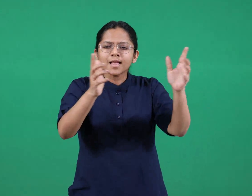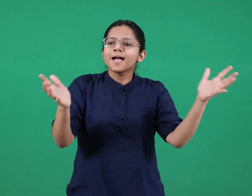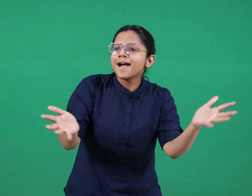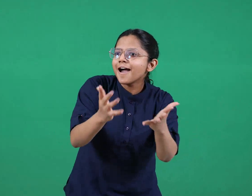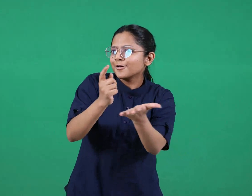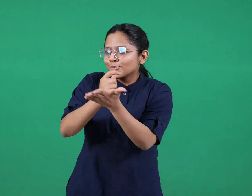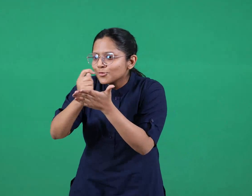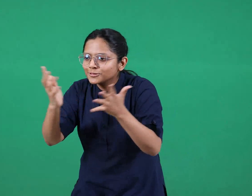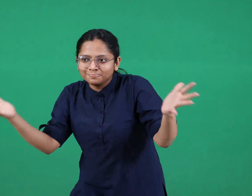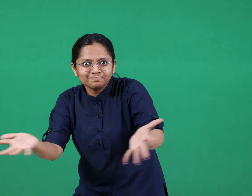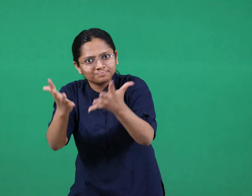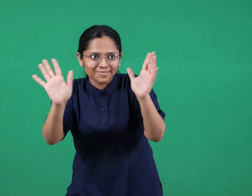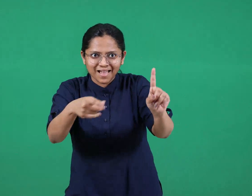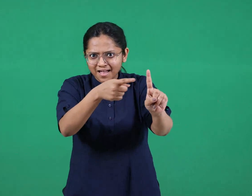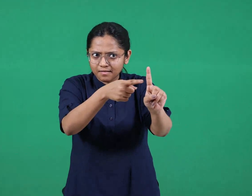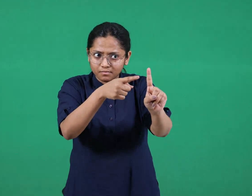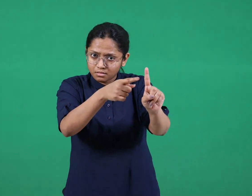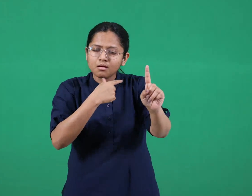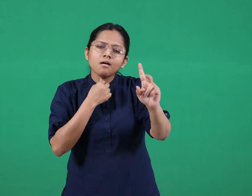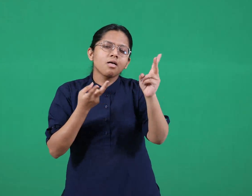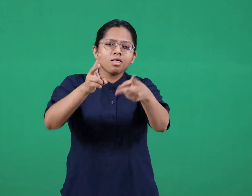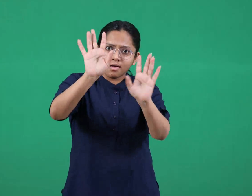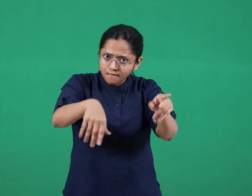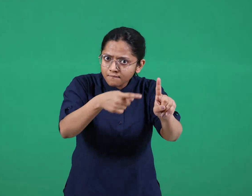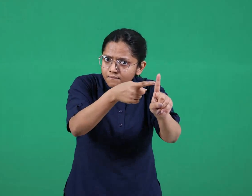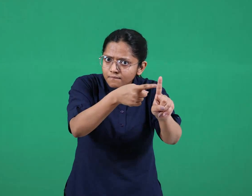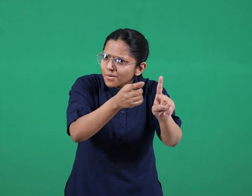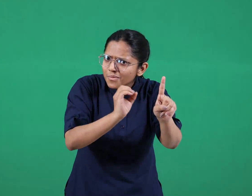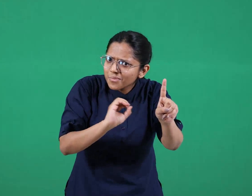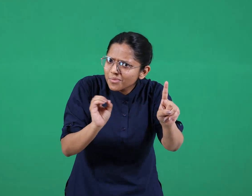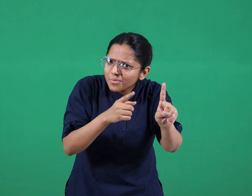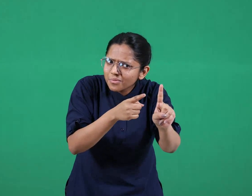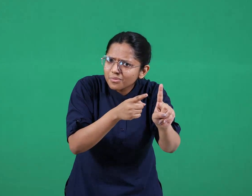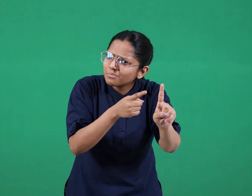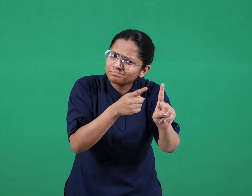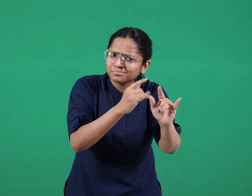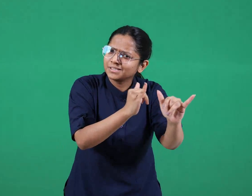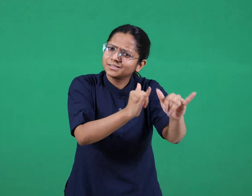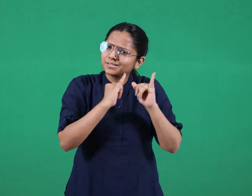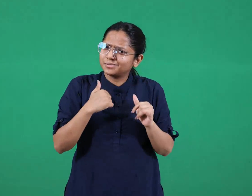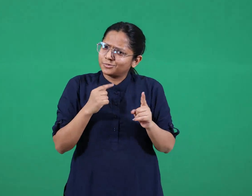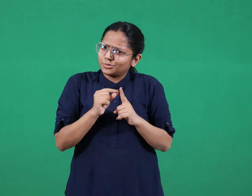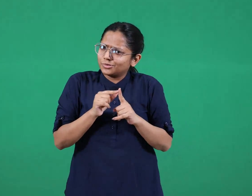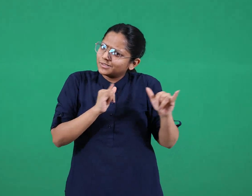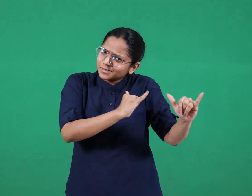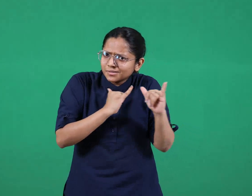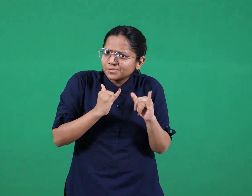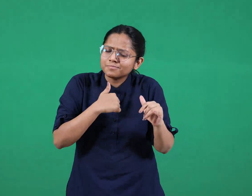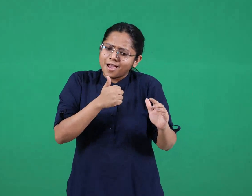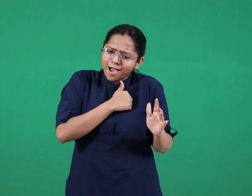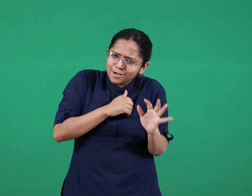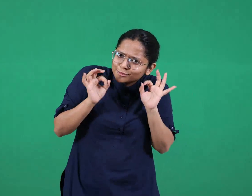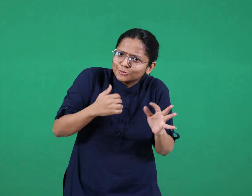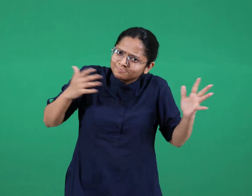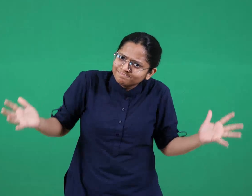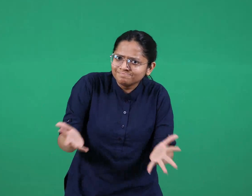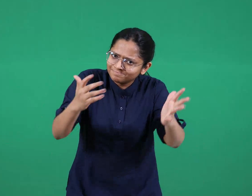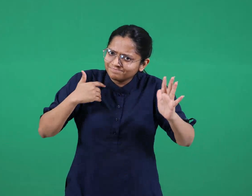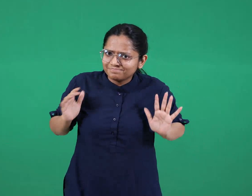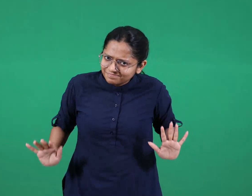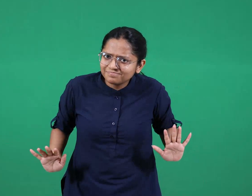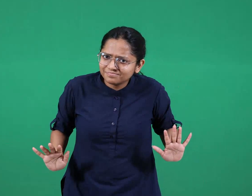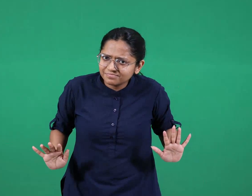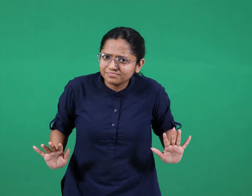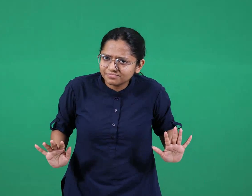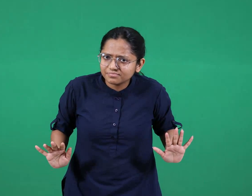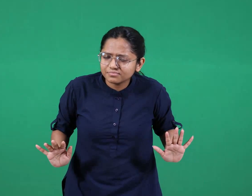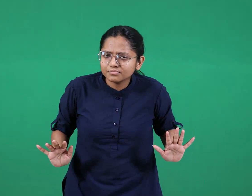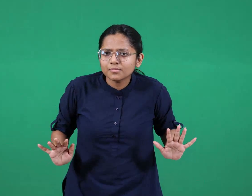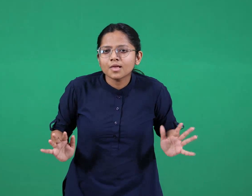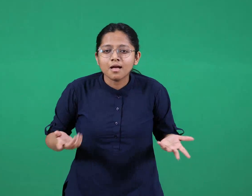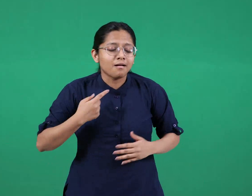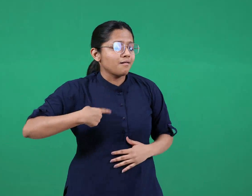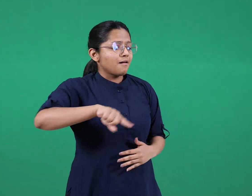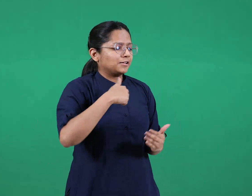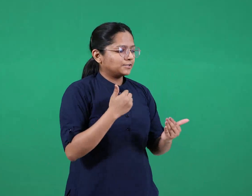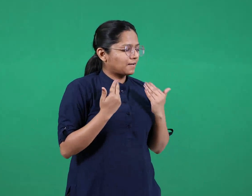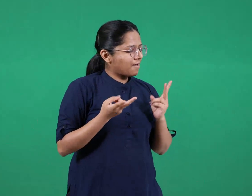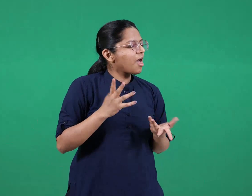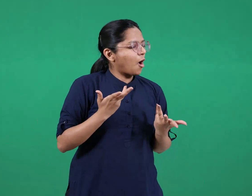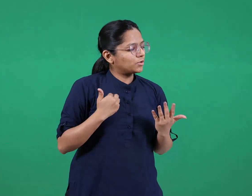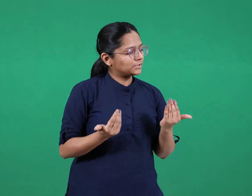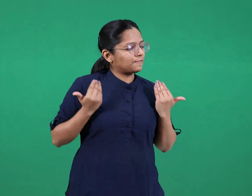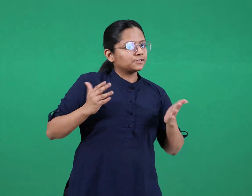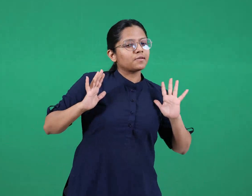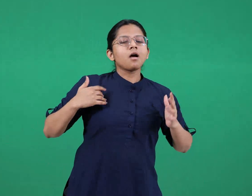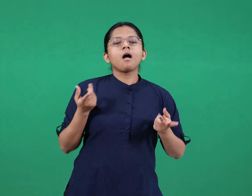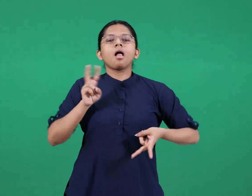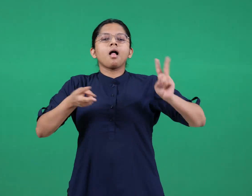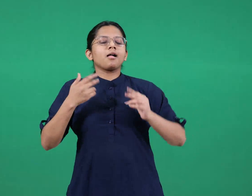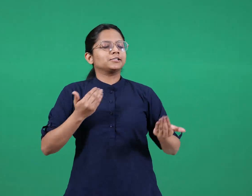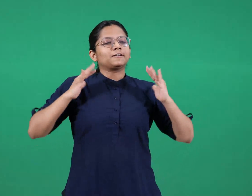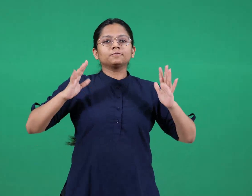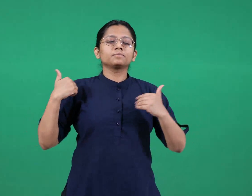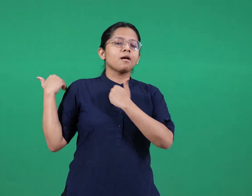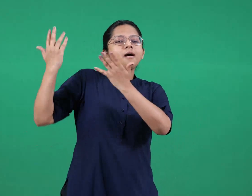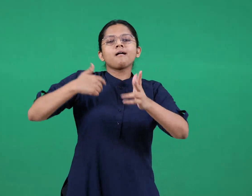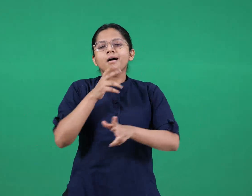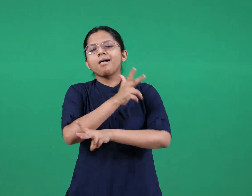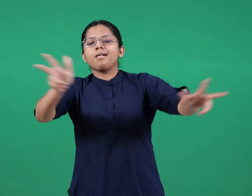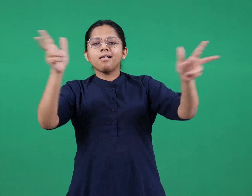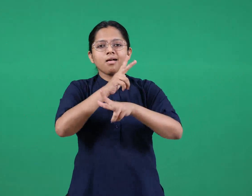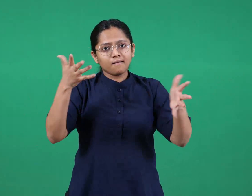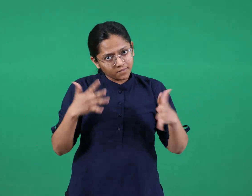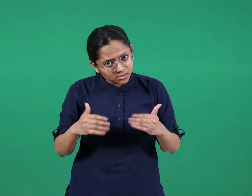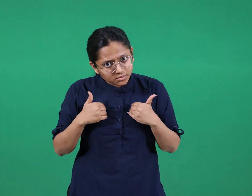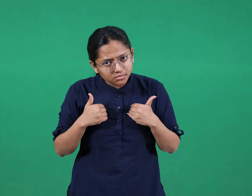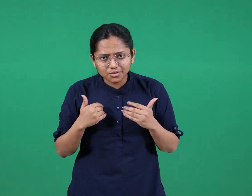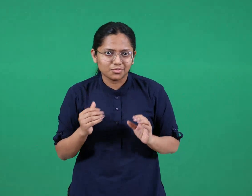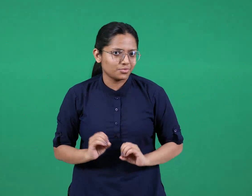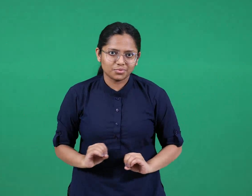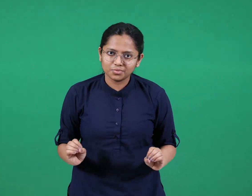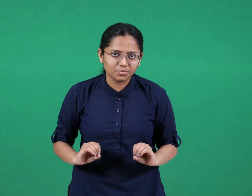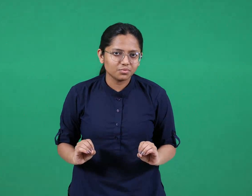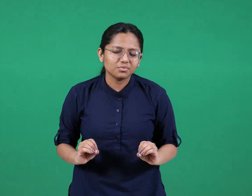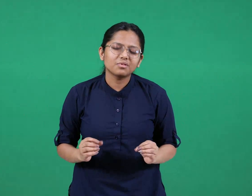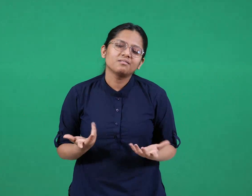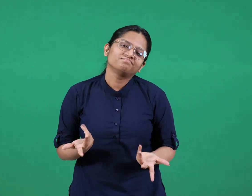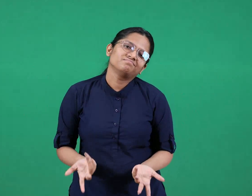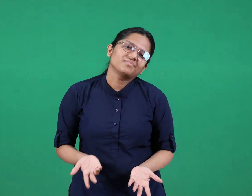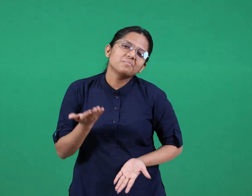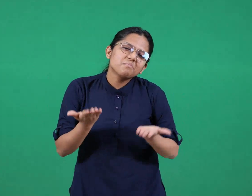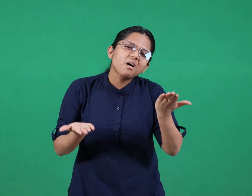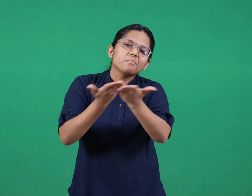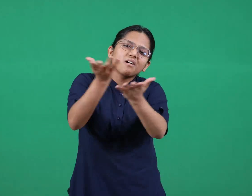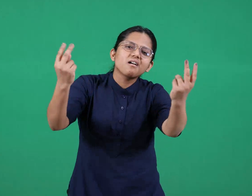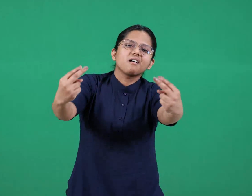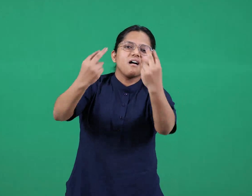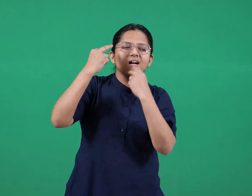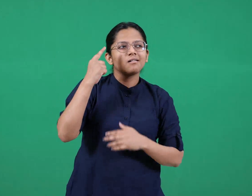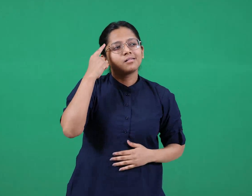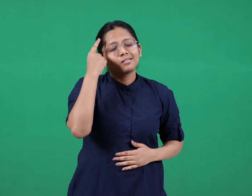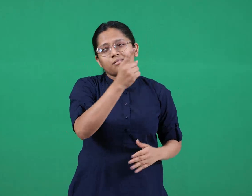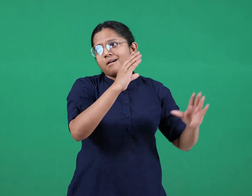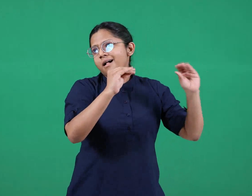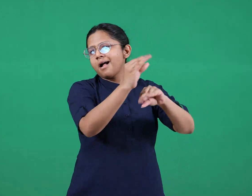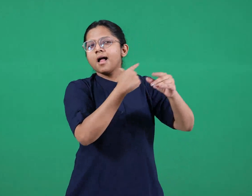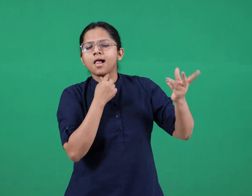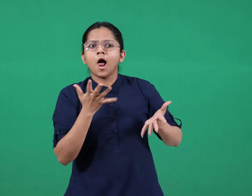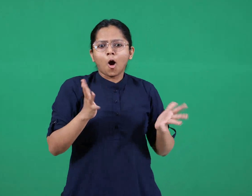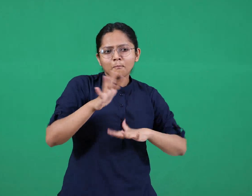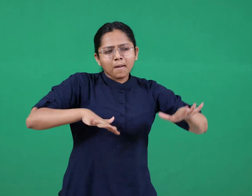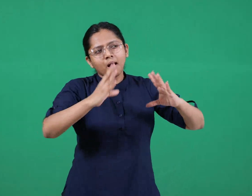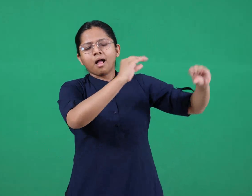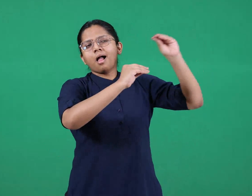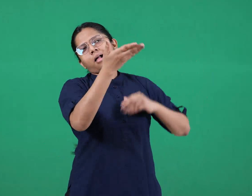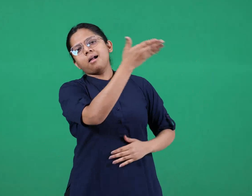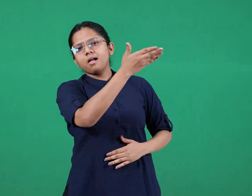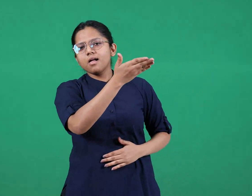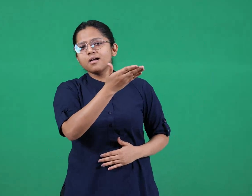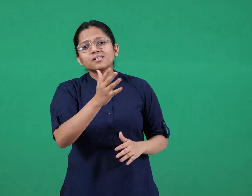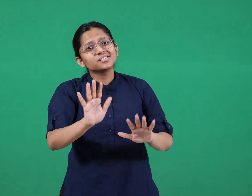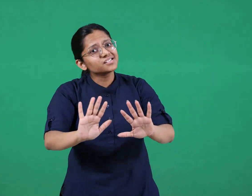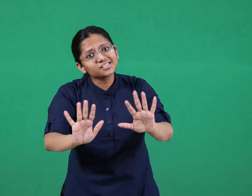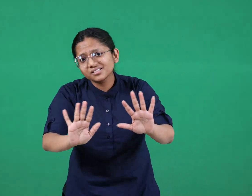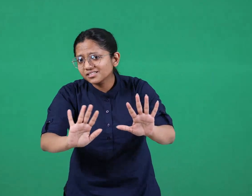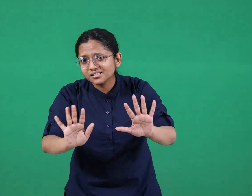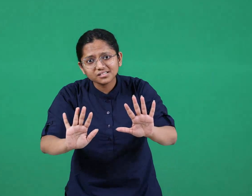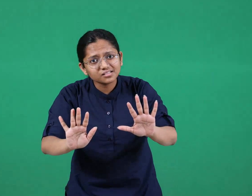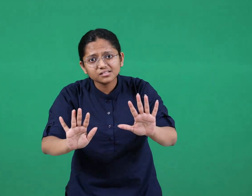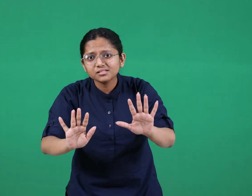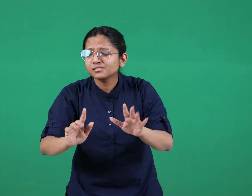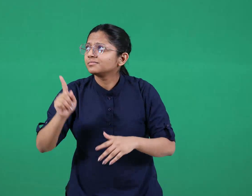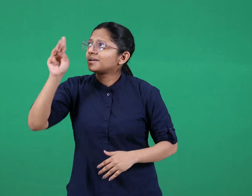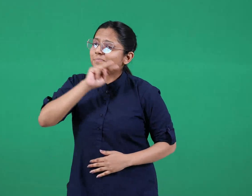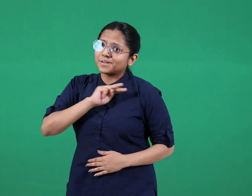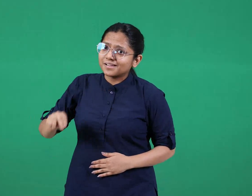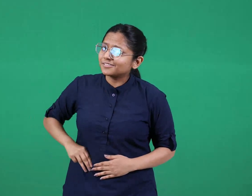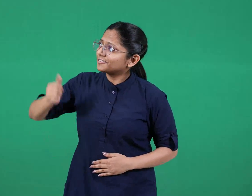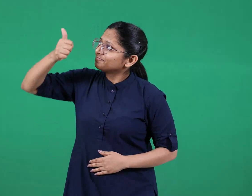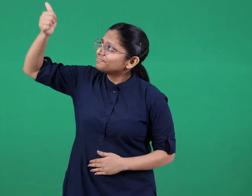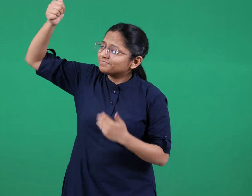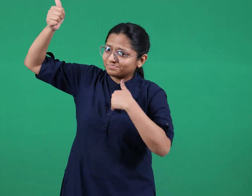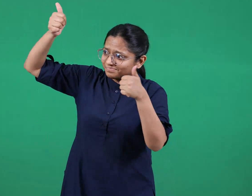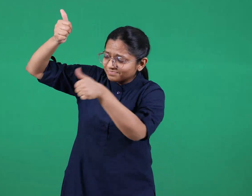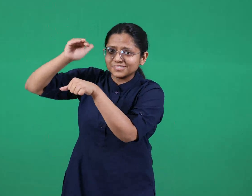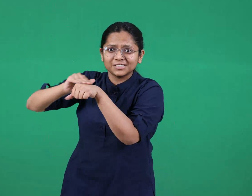Did Titus exploit you in any way? Did we not walk in the same Spirit and follow in the same footsteps?